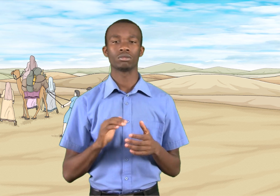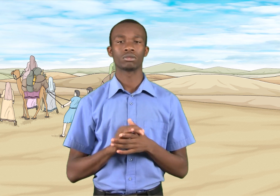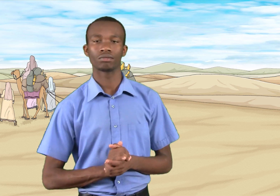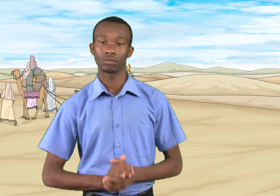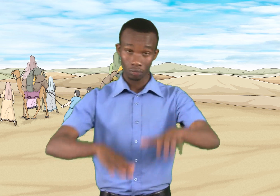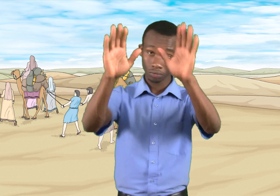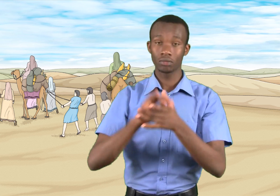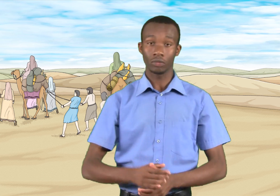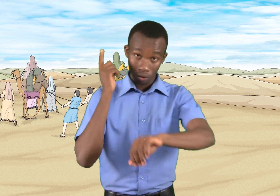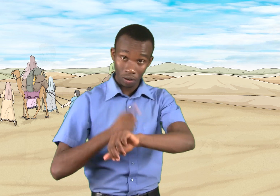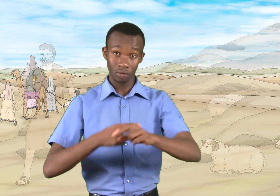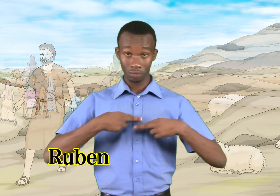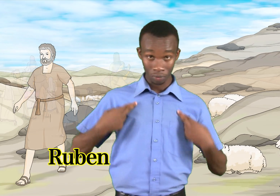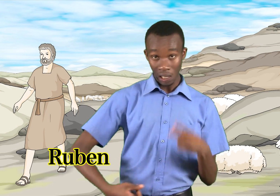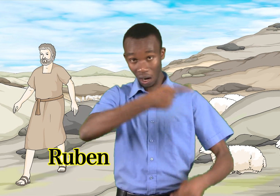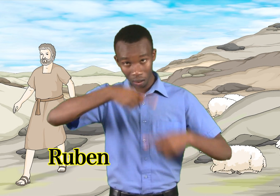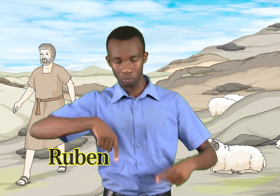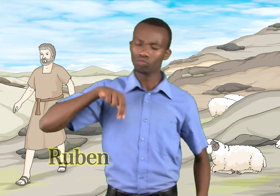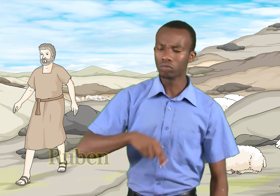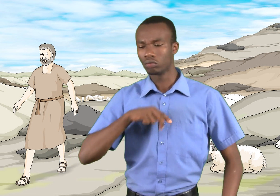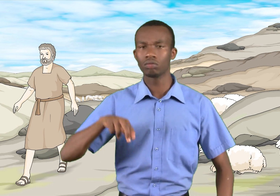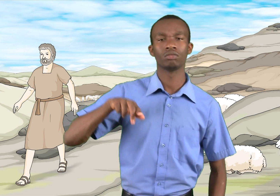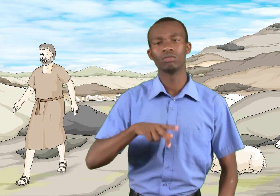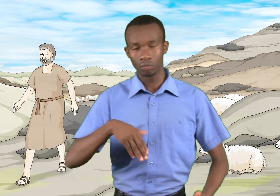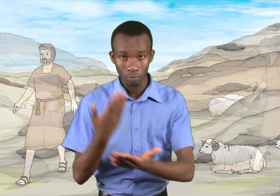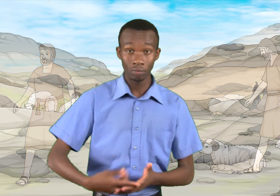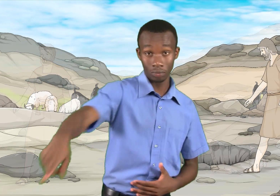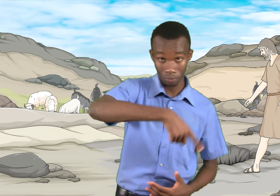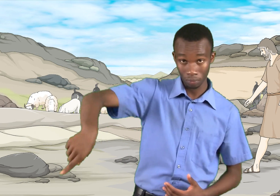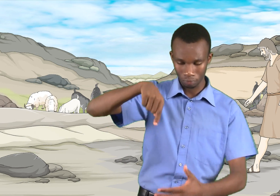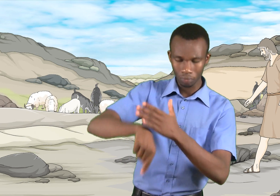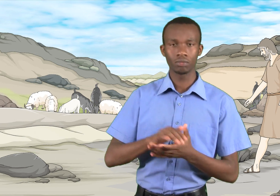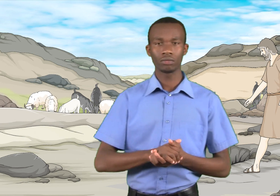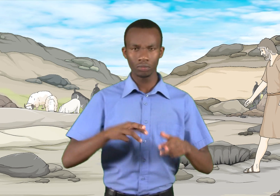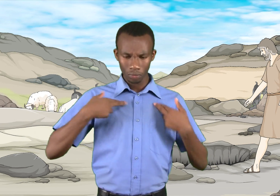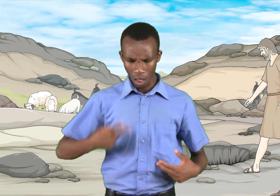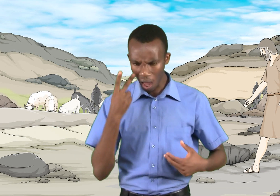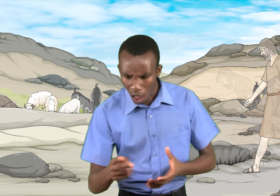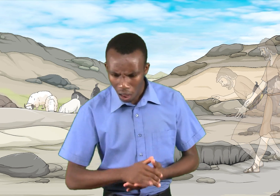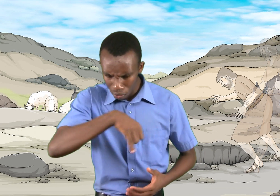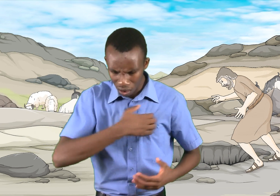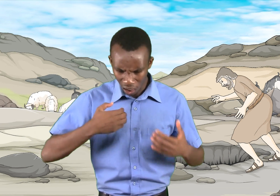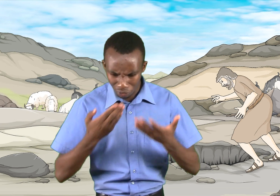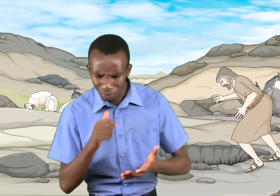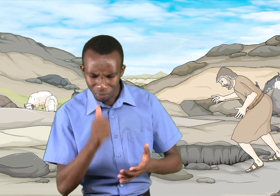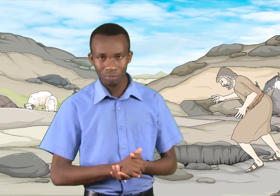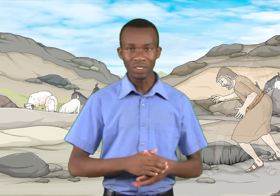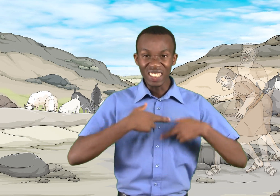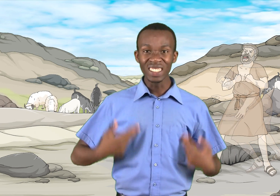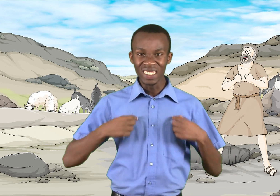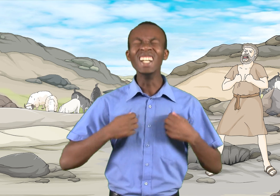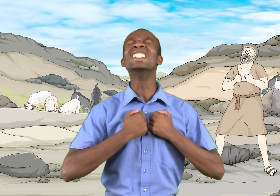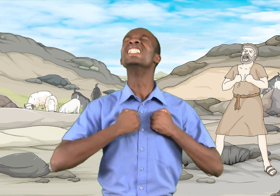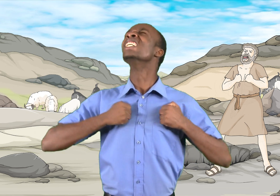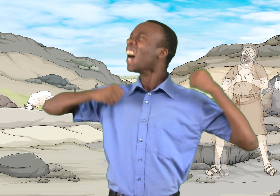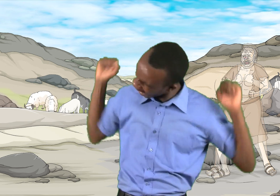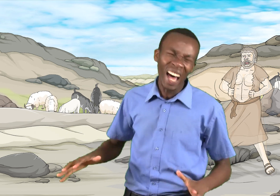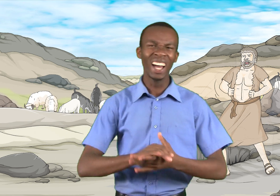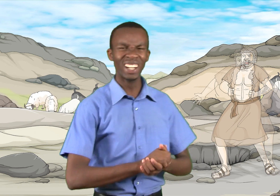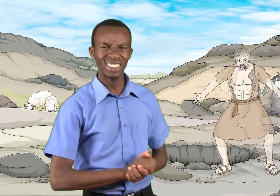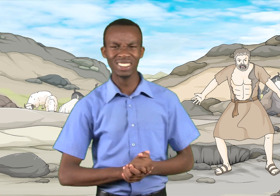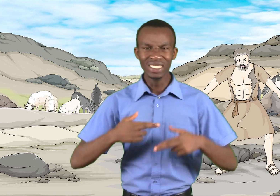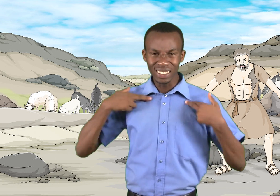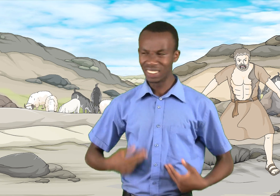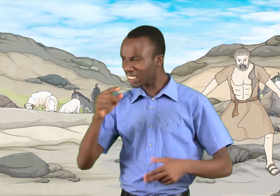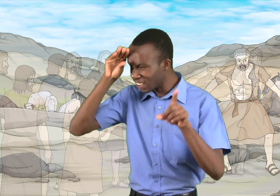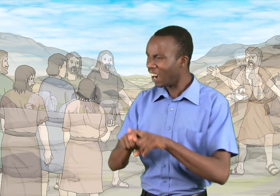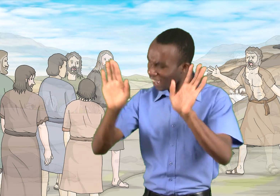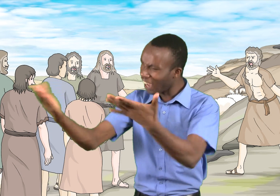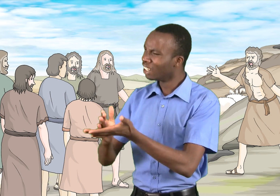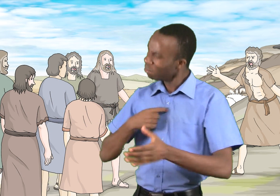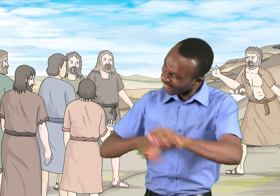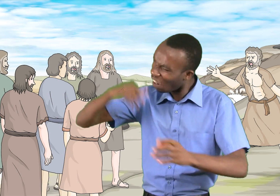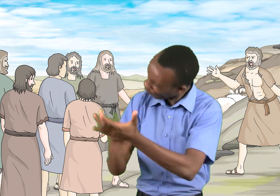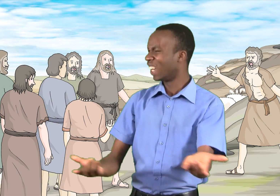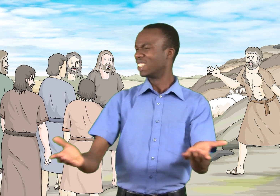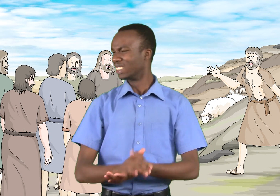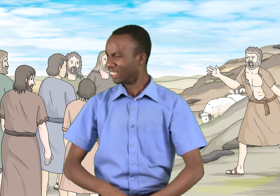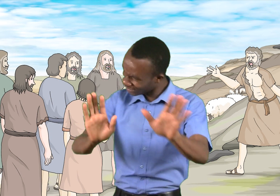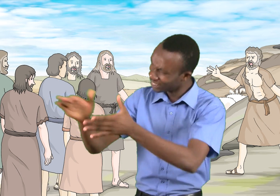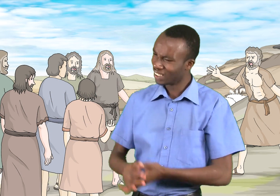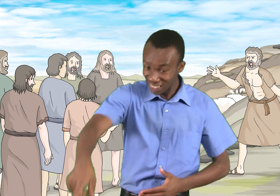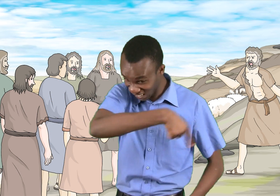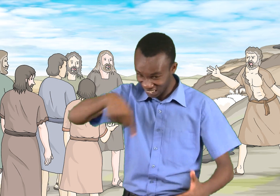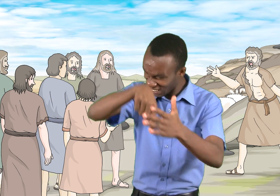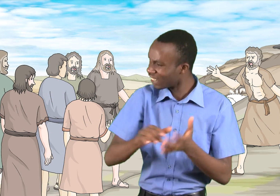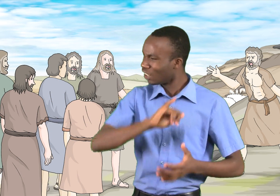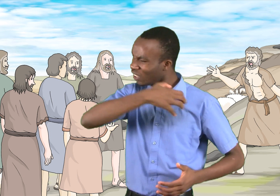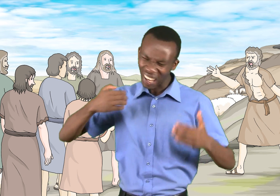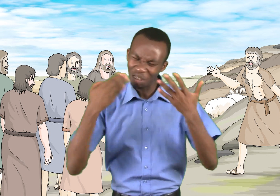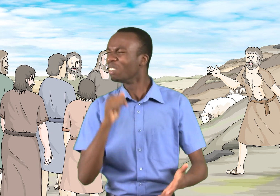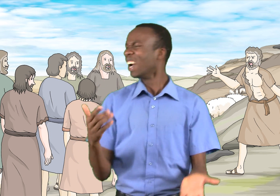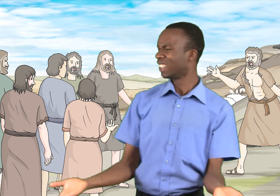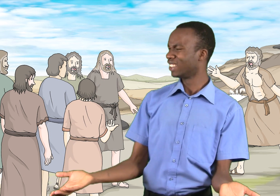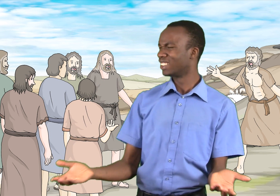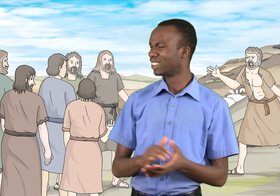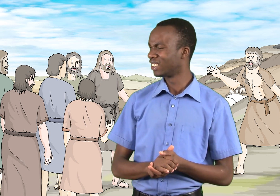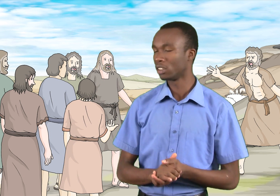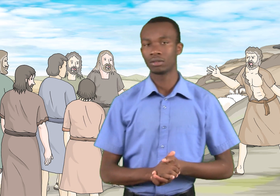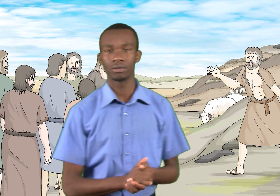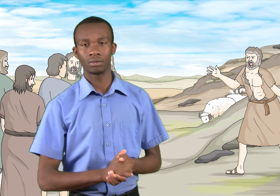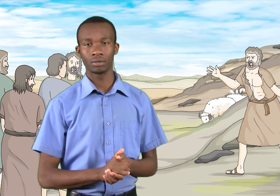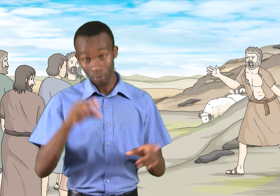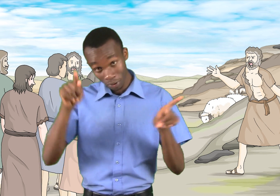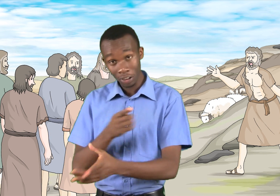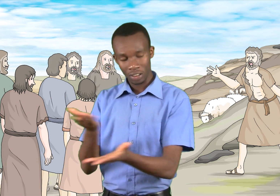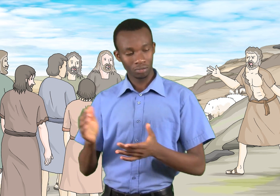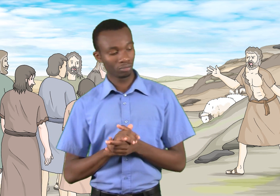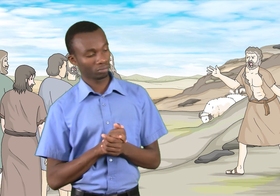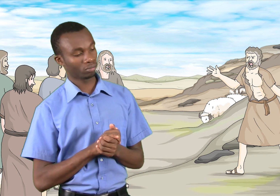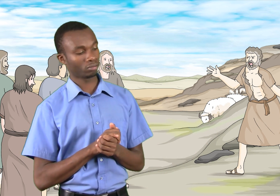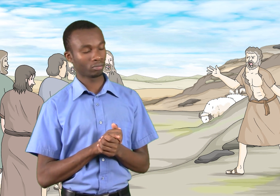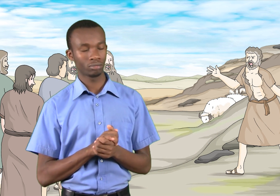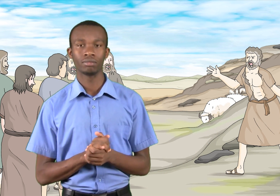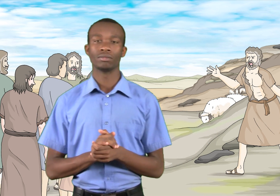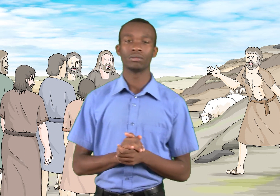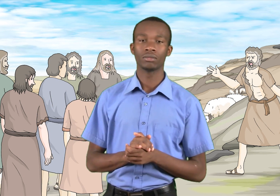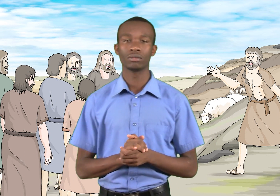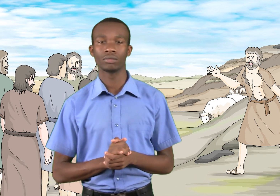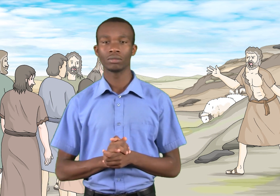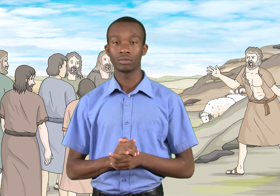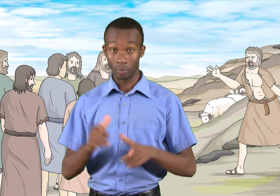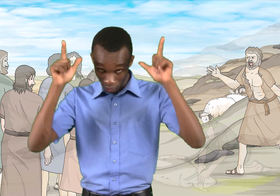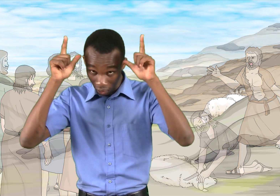When Reuben returned to the pit and saw that Joseph was not there, he tore his clothes, returned to his brothers, and said, “The boy is gone!